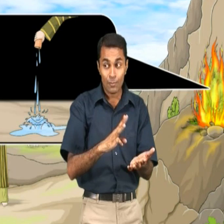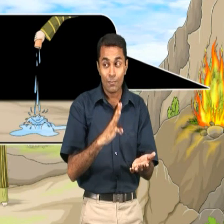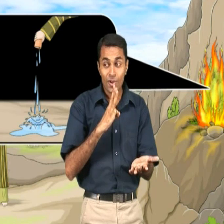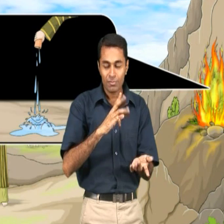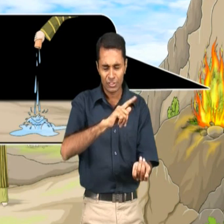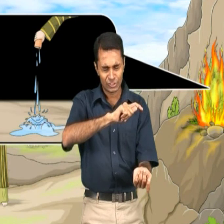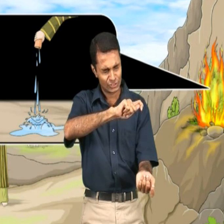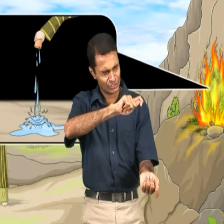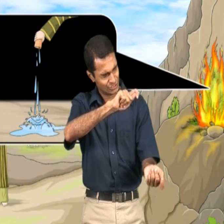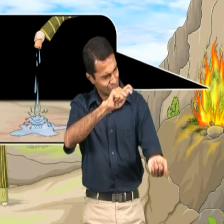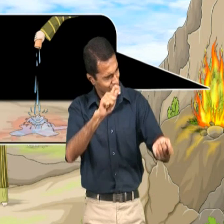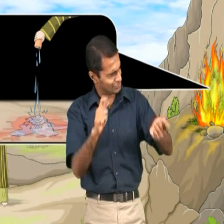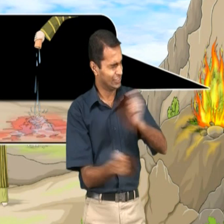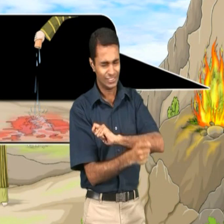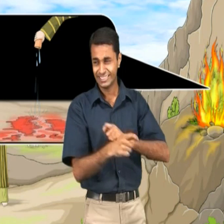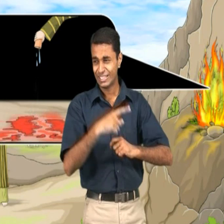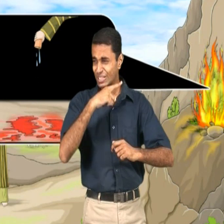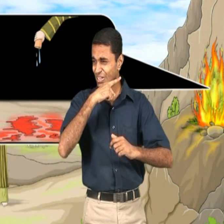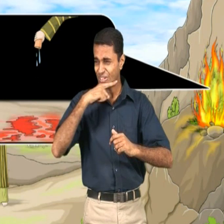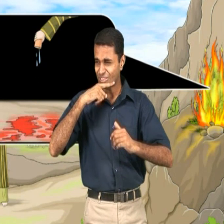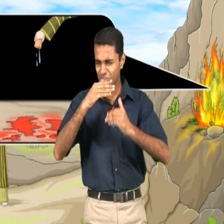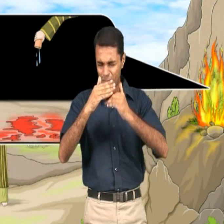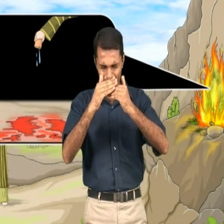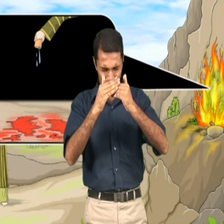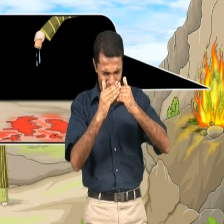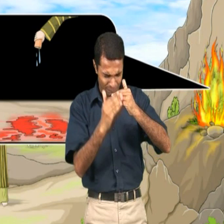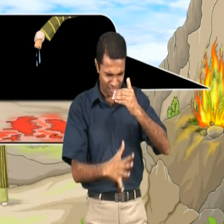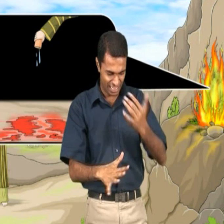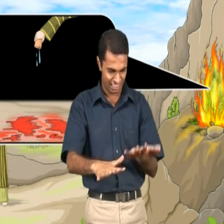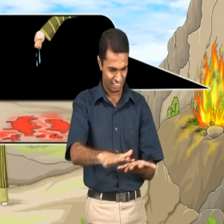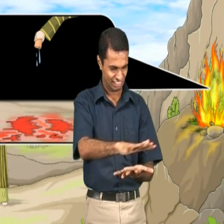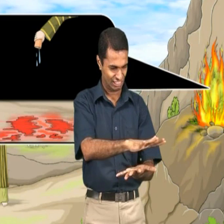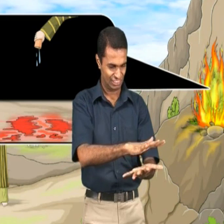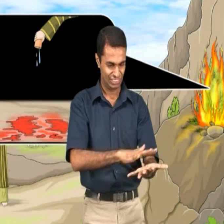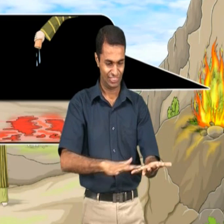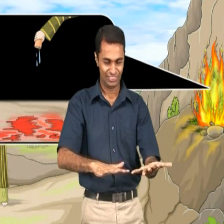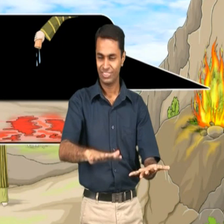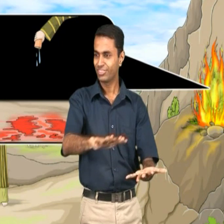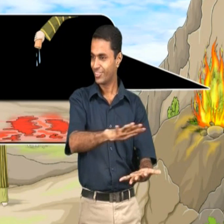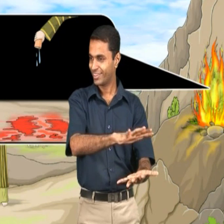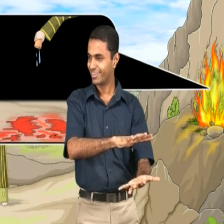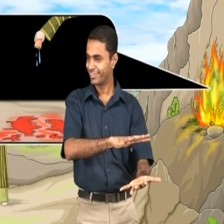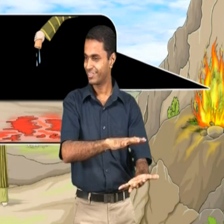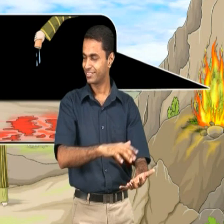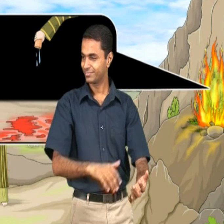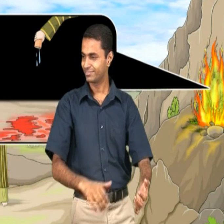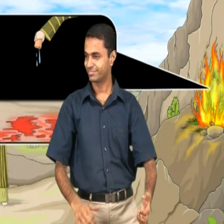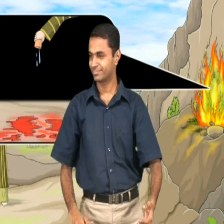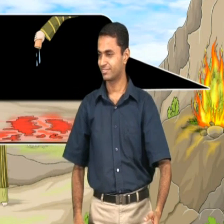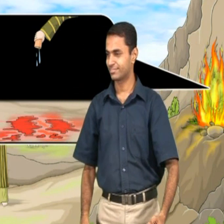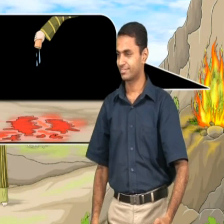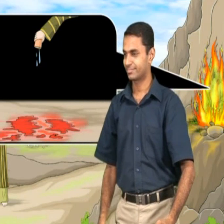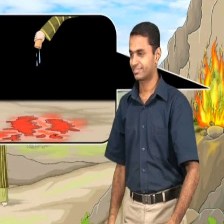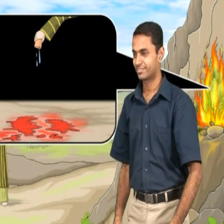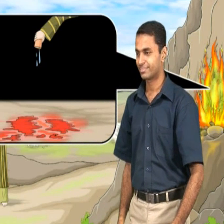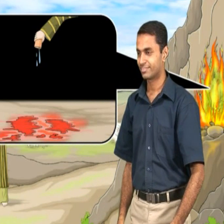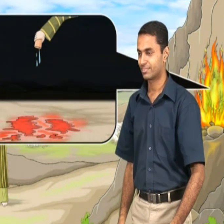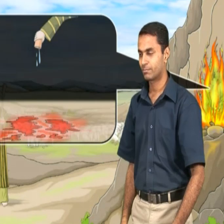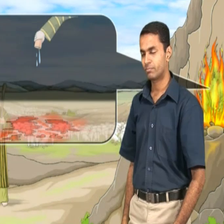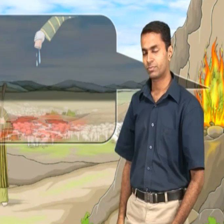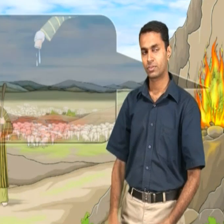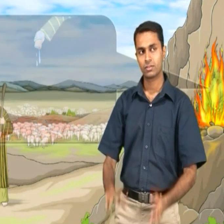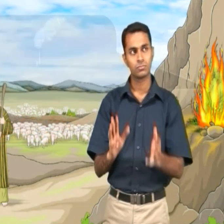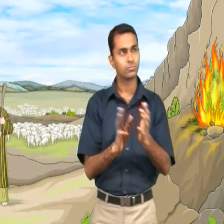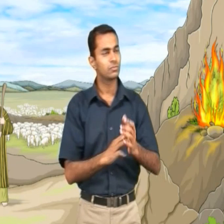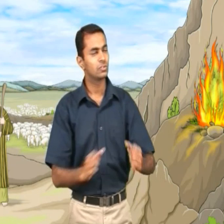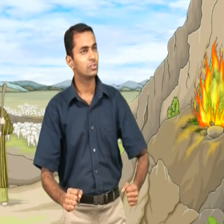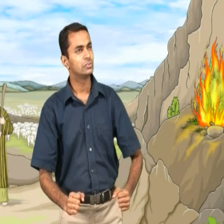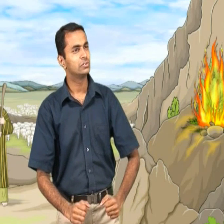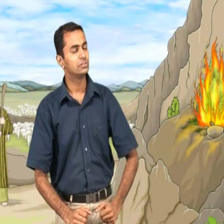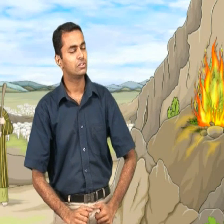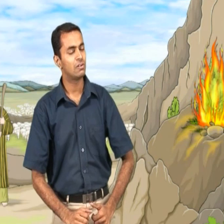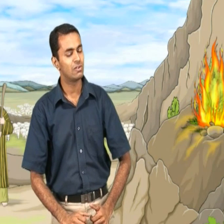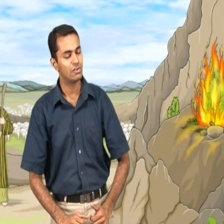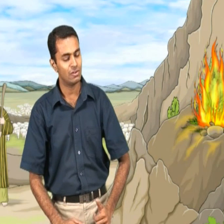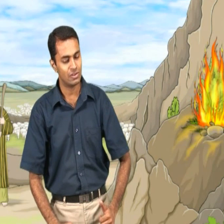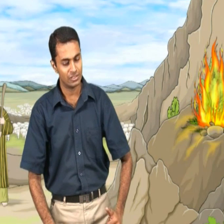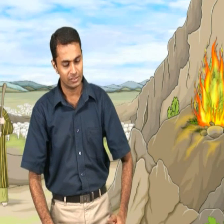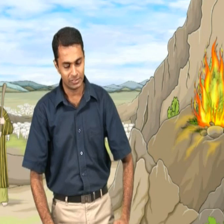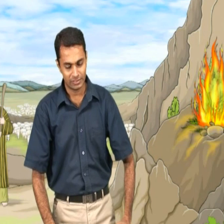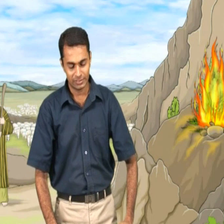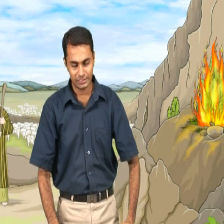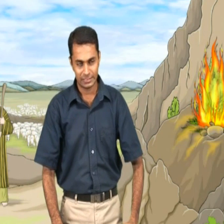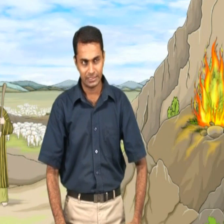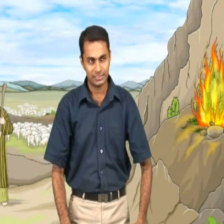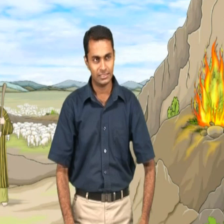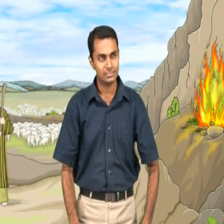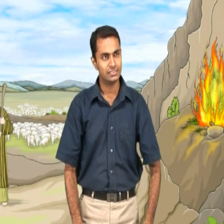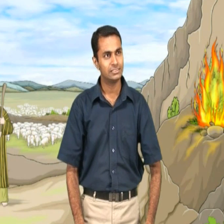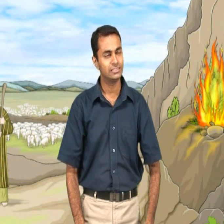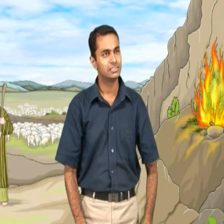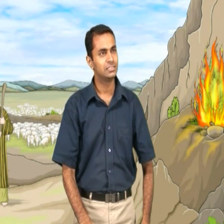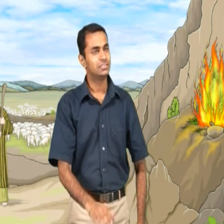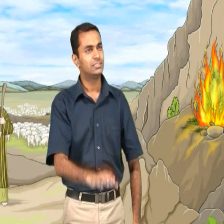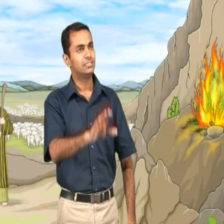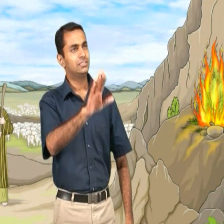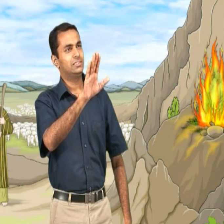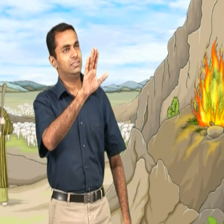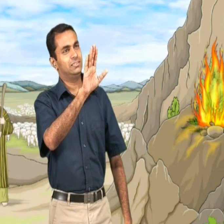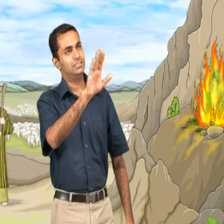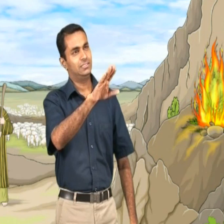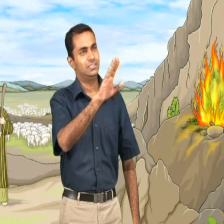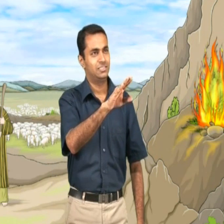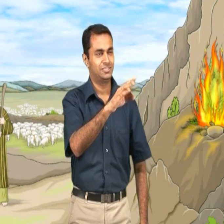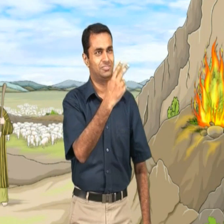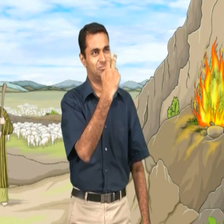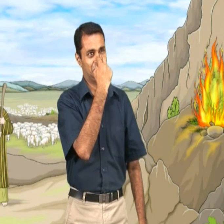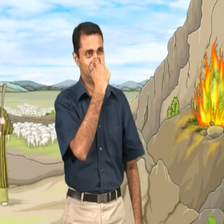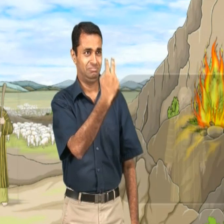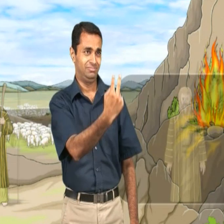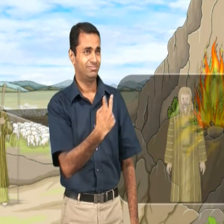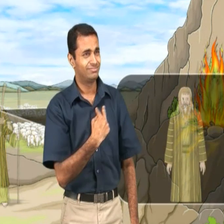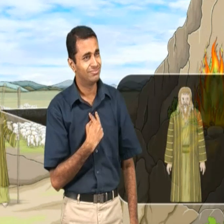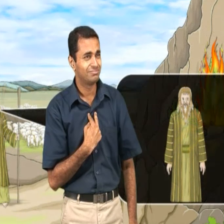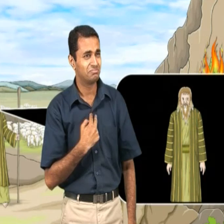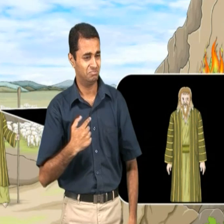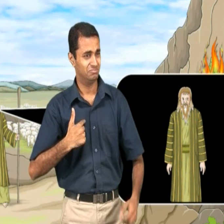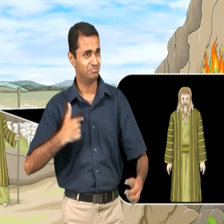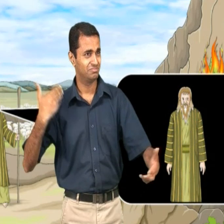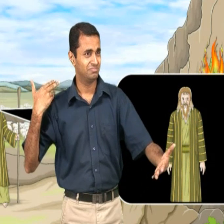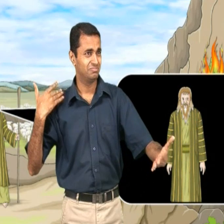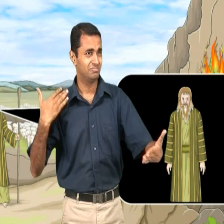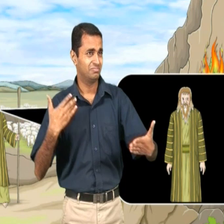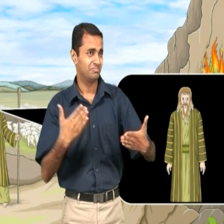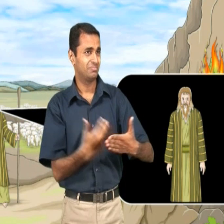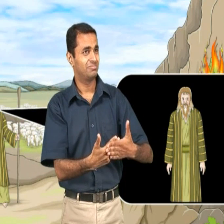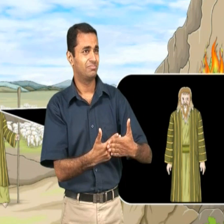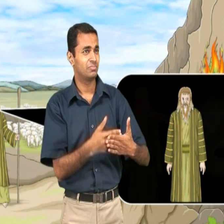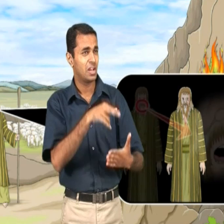Then the water you take from the Nile will become blood on the ground.”